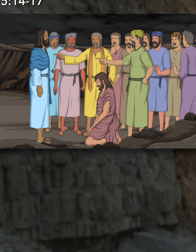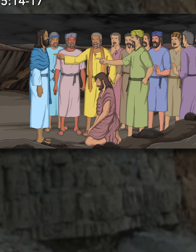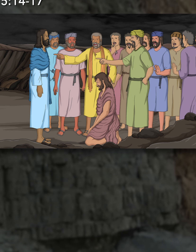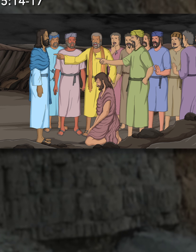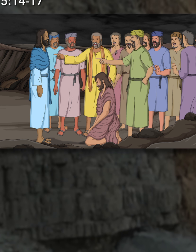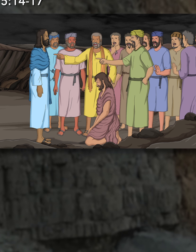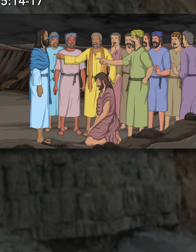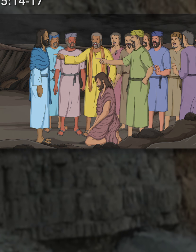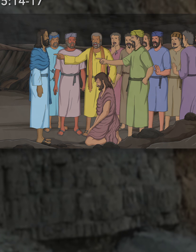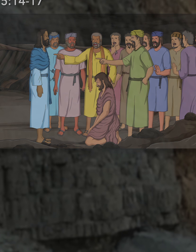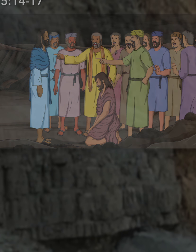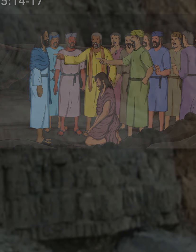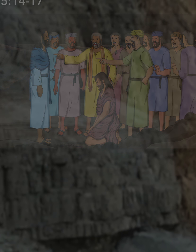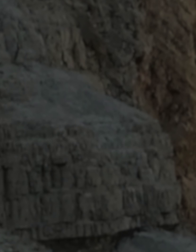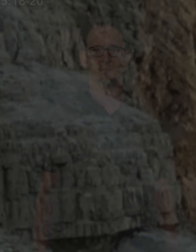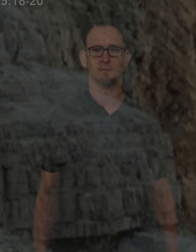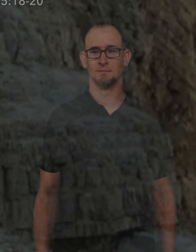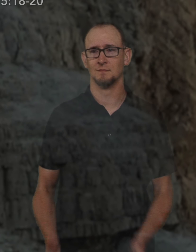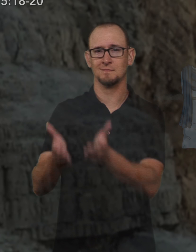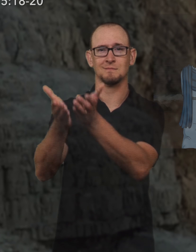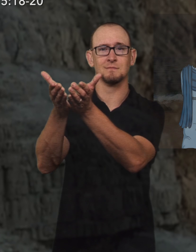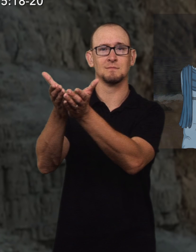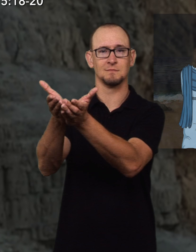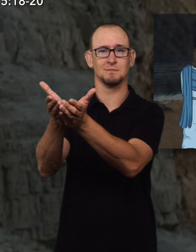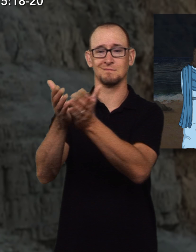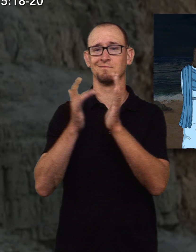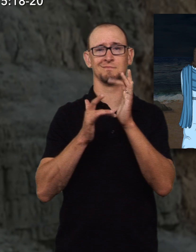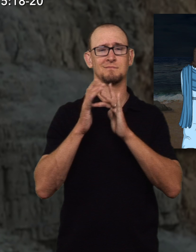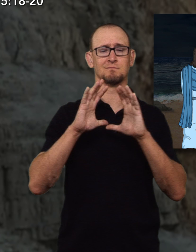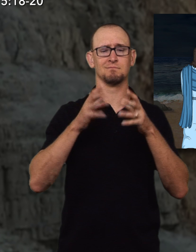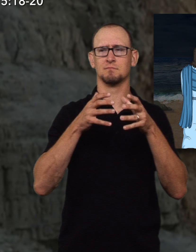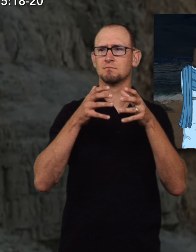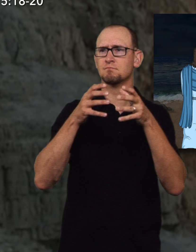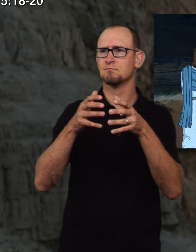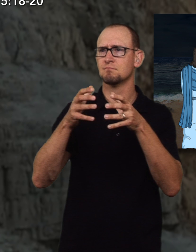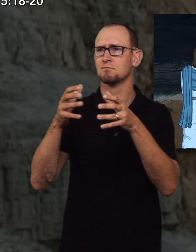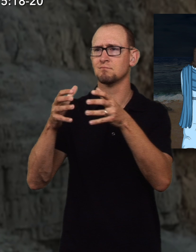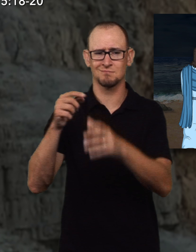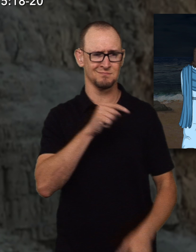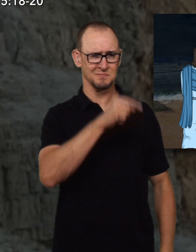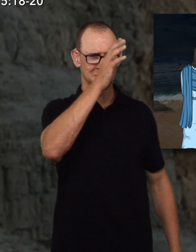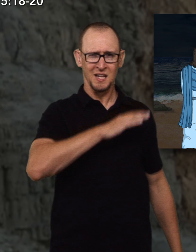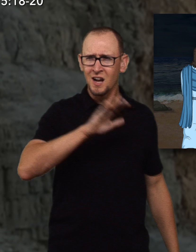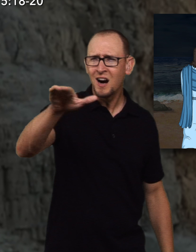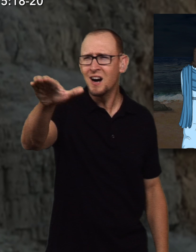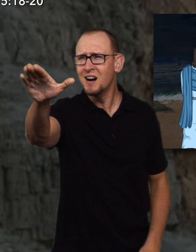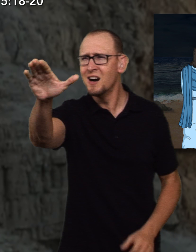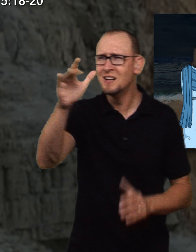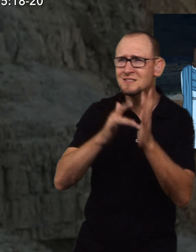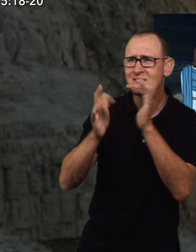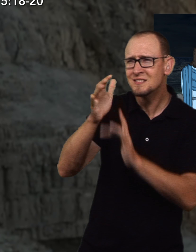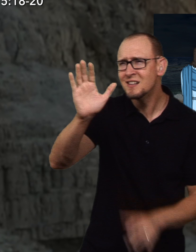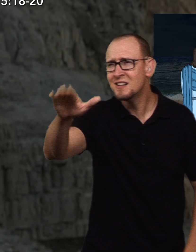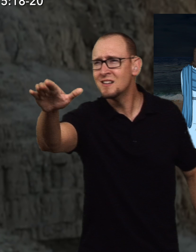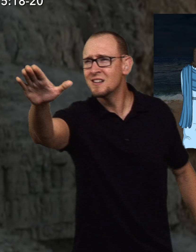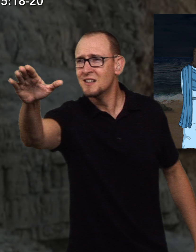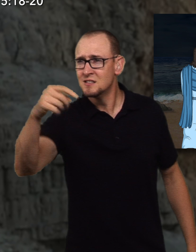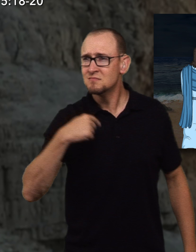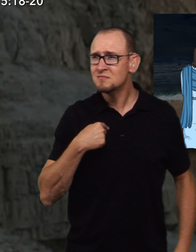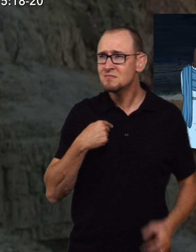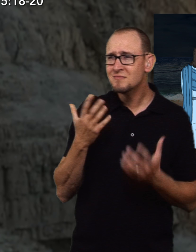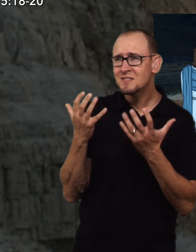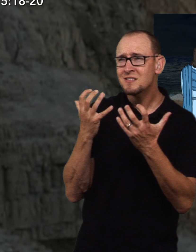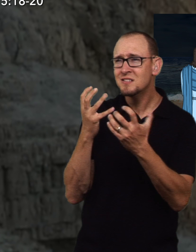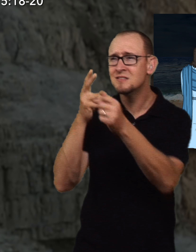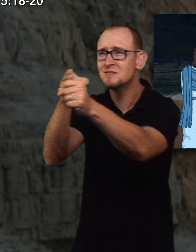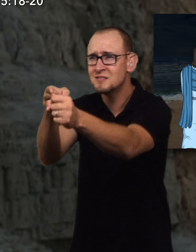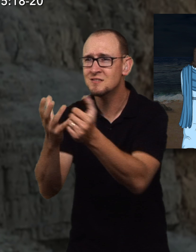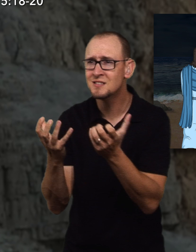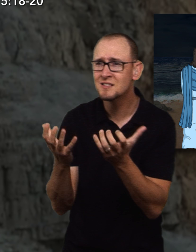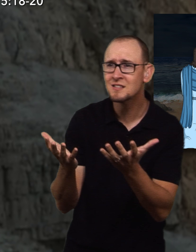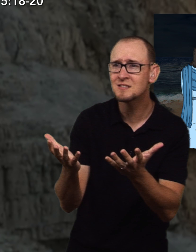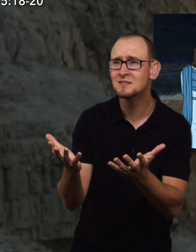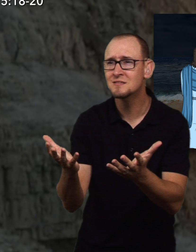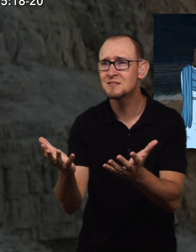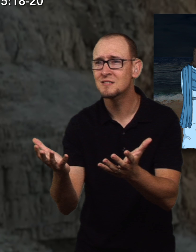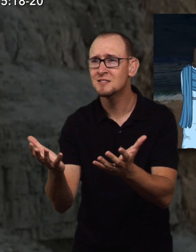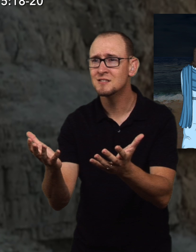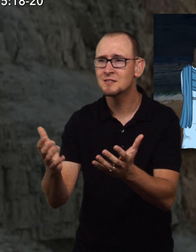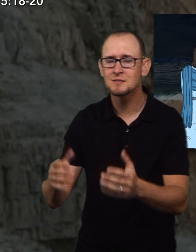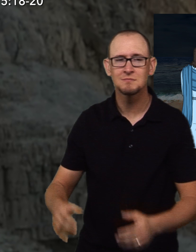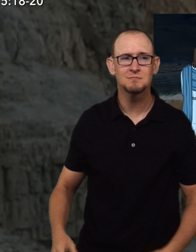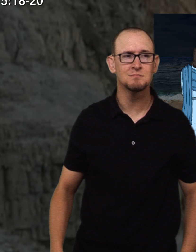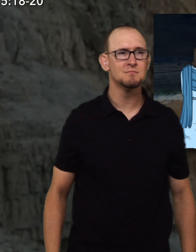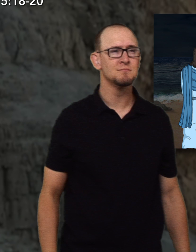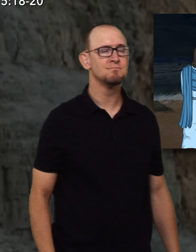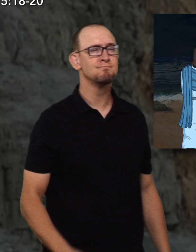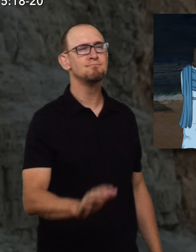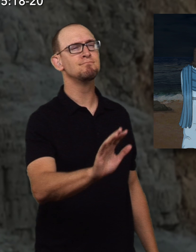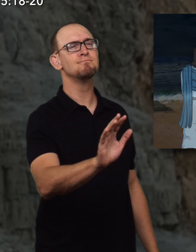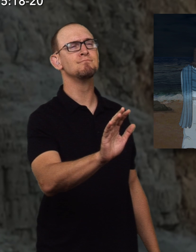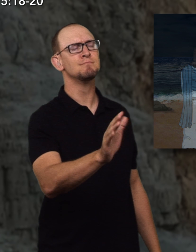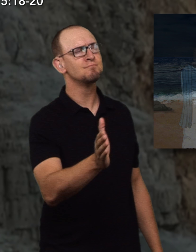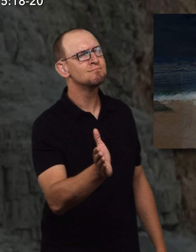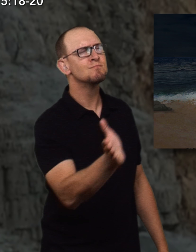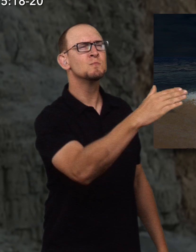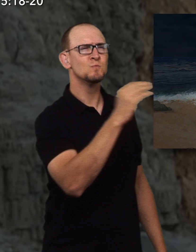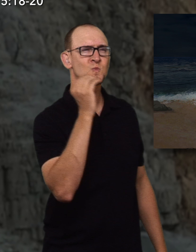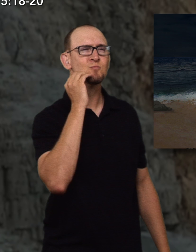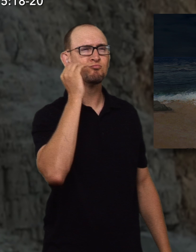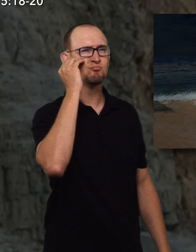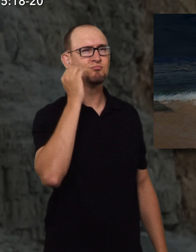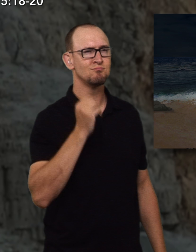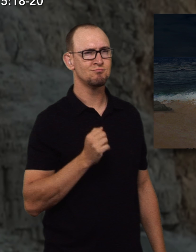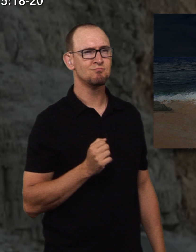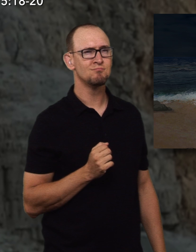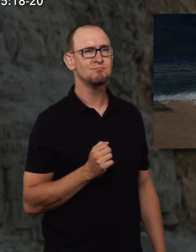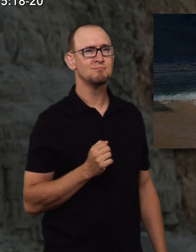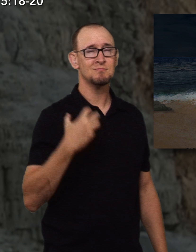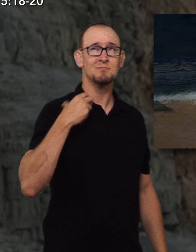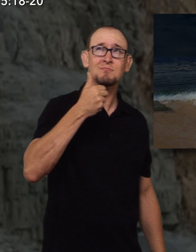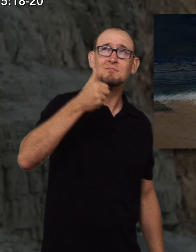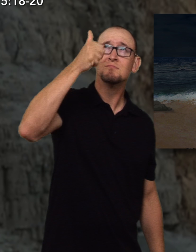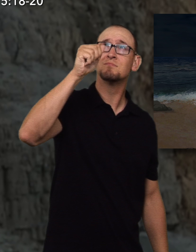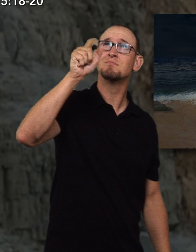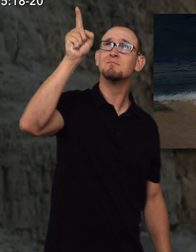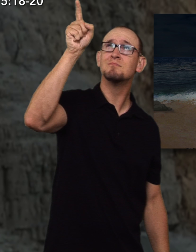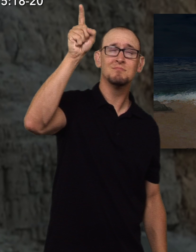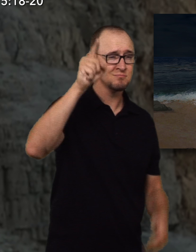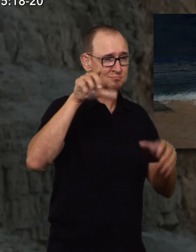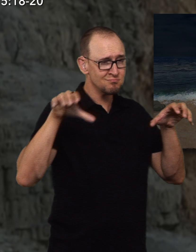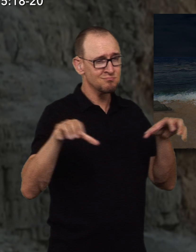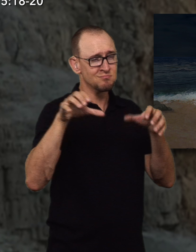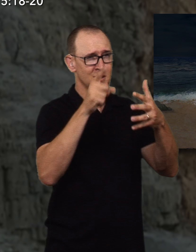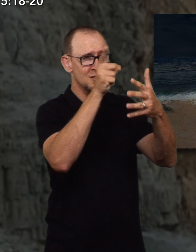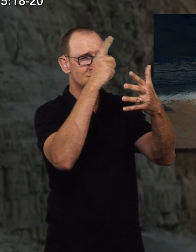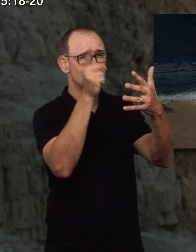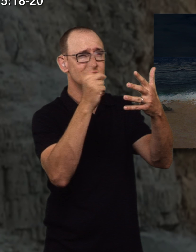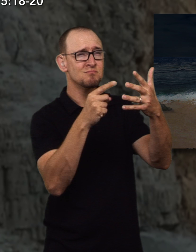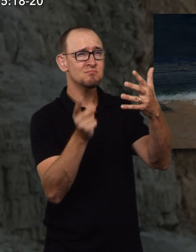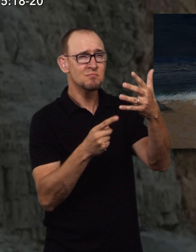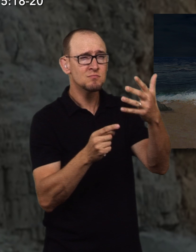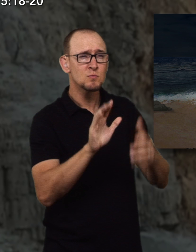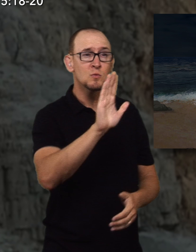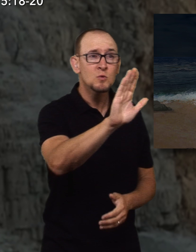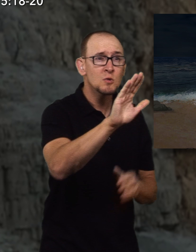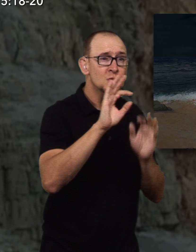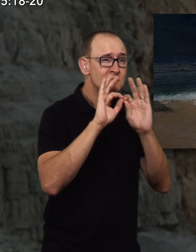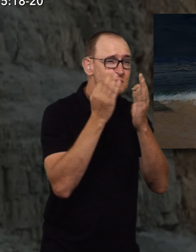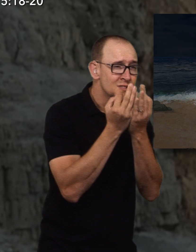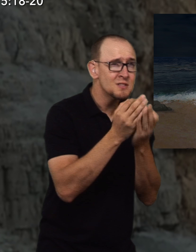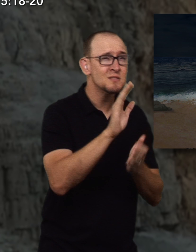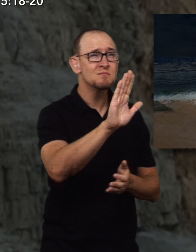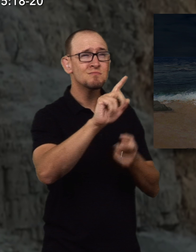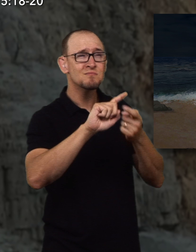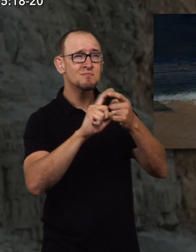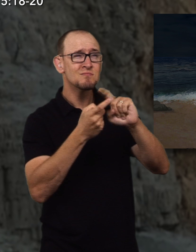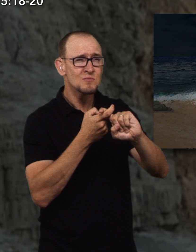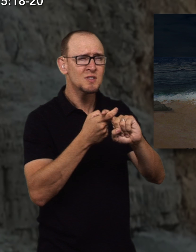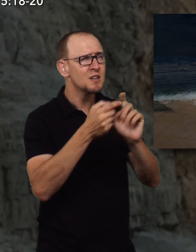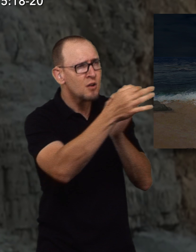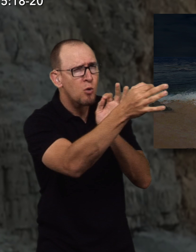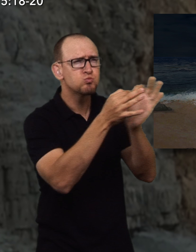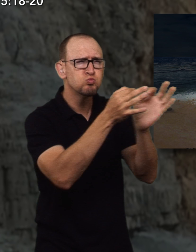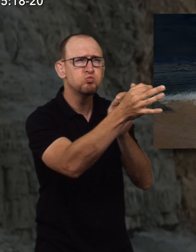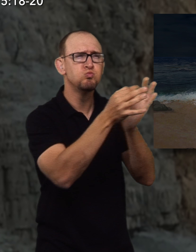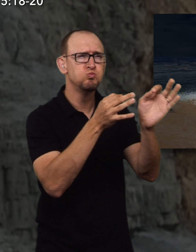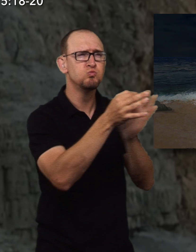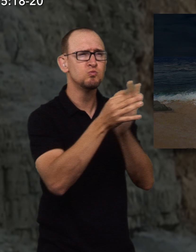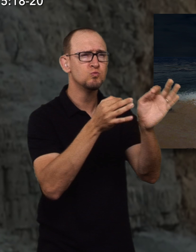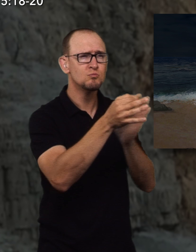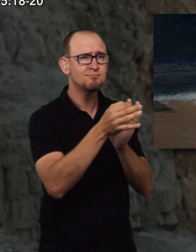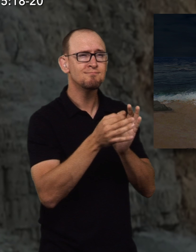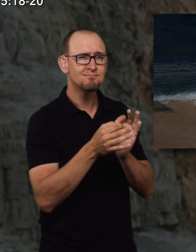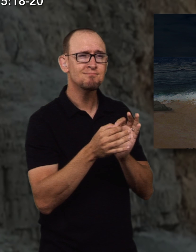As He was getting into the boat, the man who had been possessed by the demons begged to go with Him. But Jesus would not allow him.